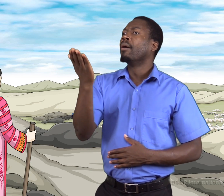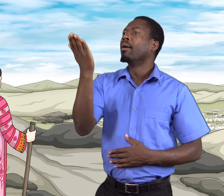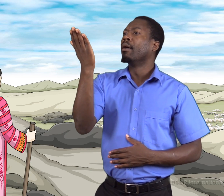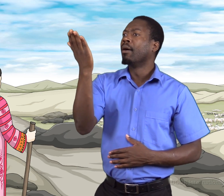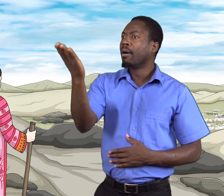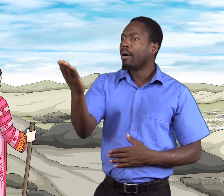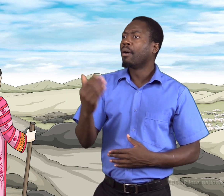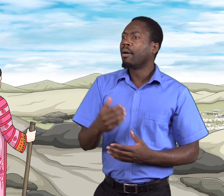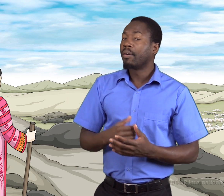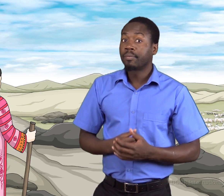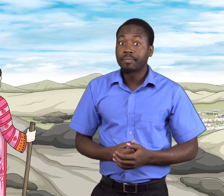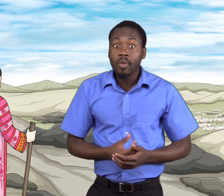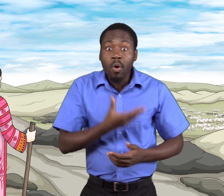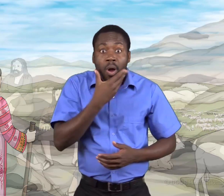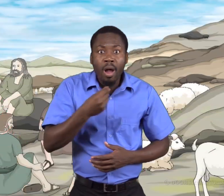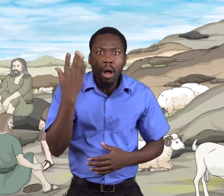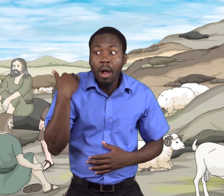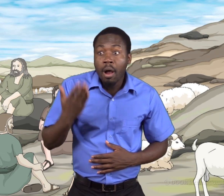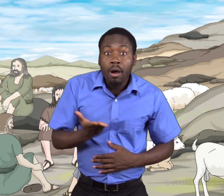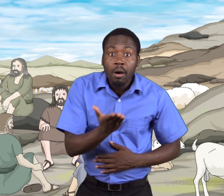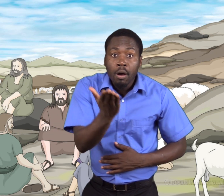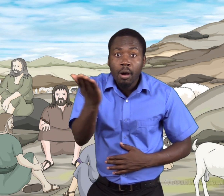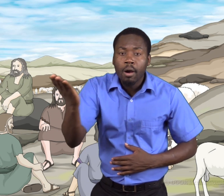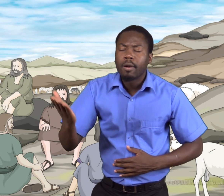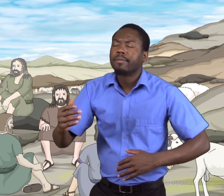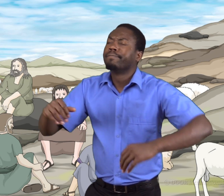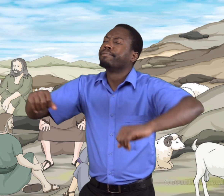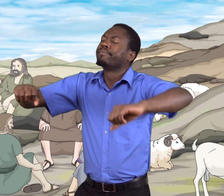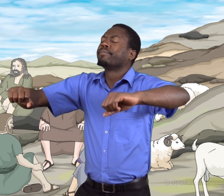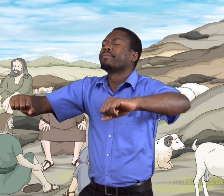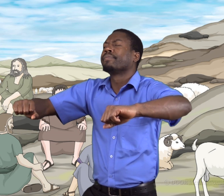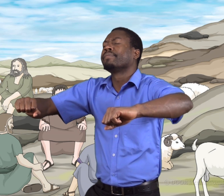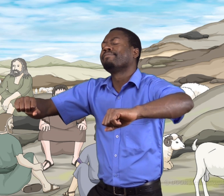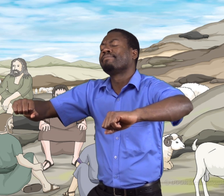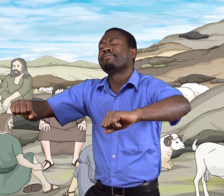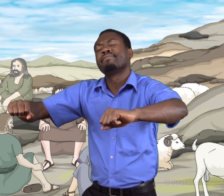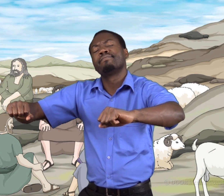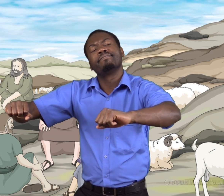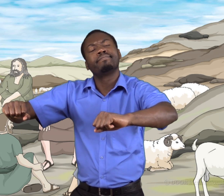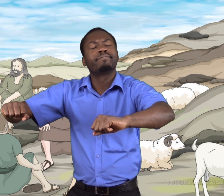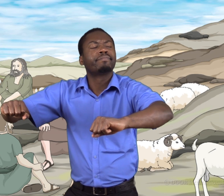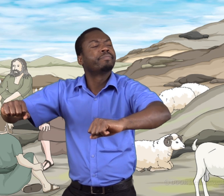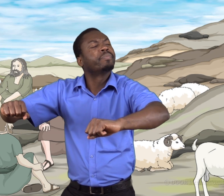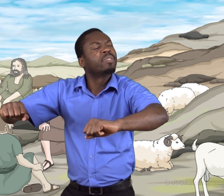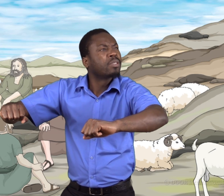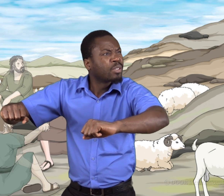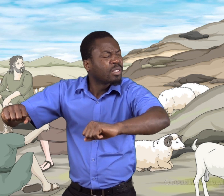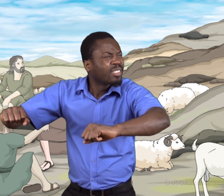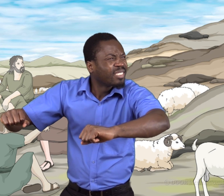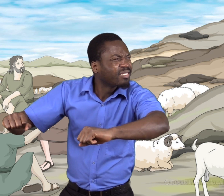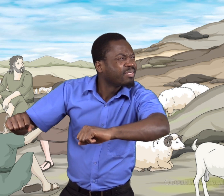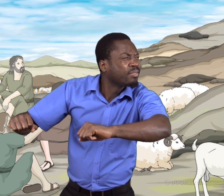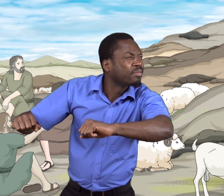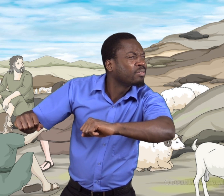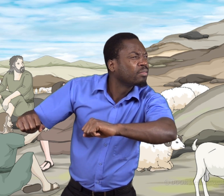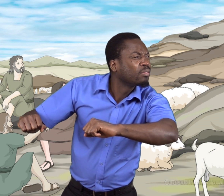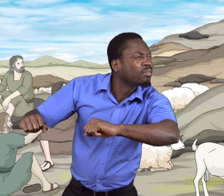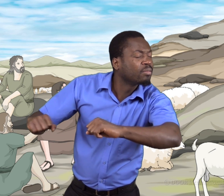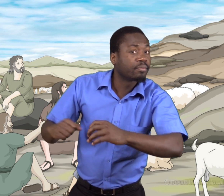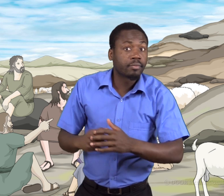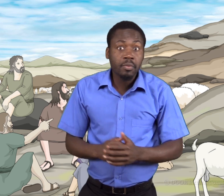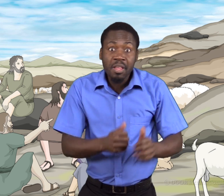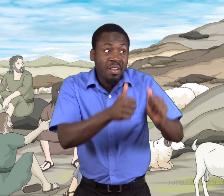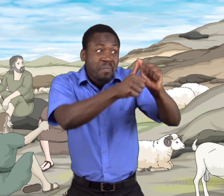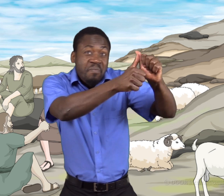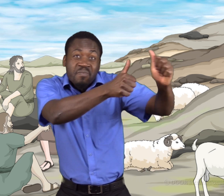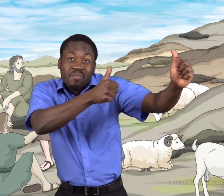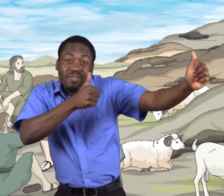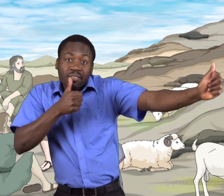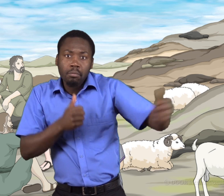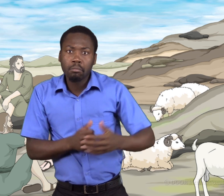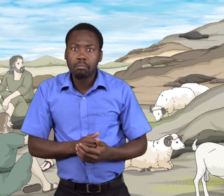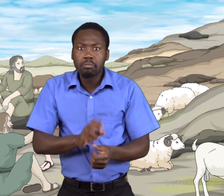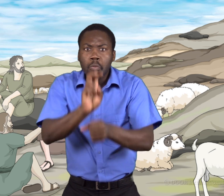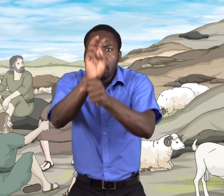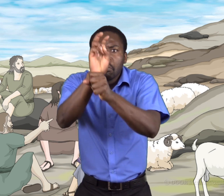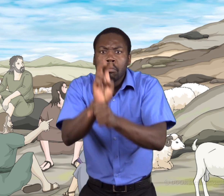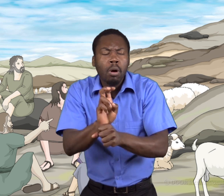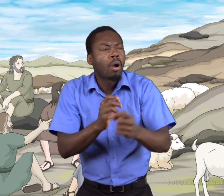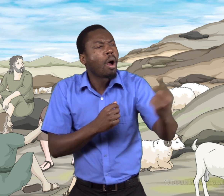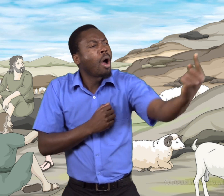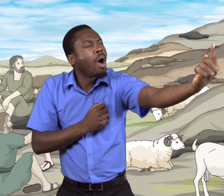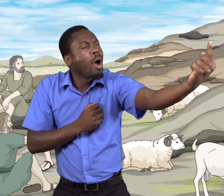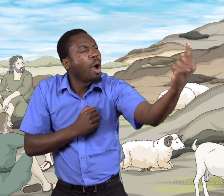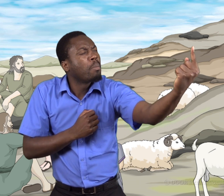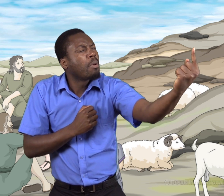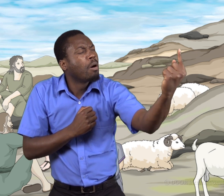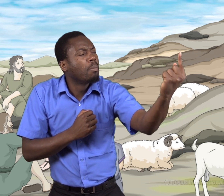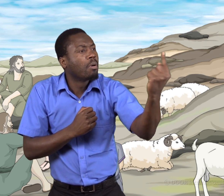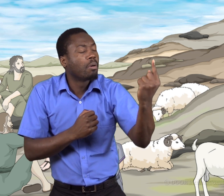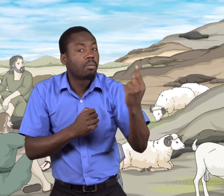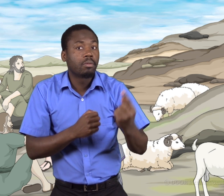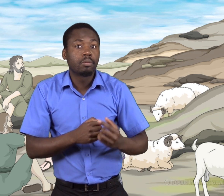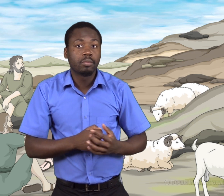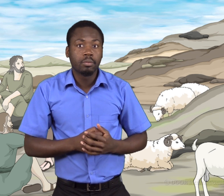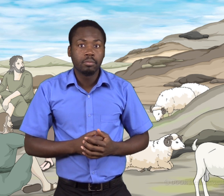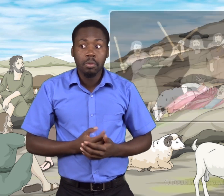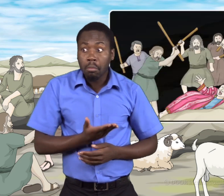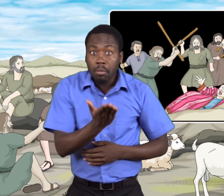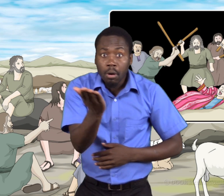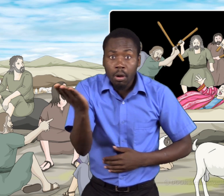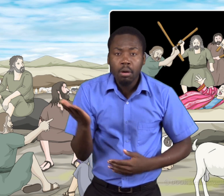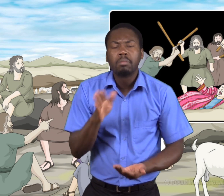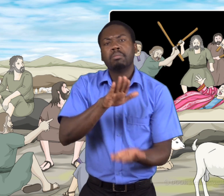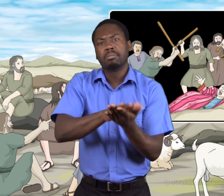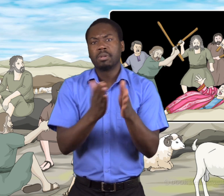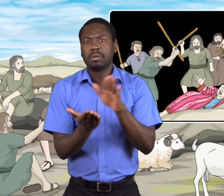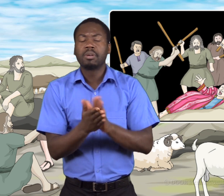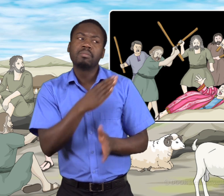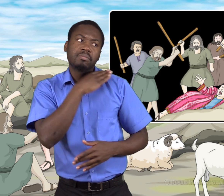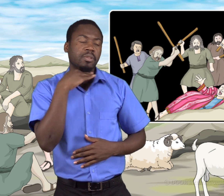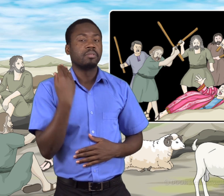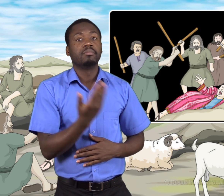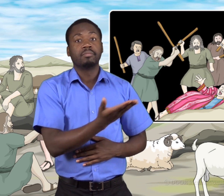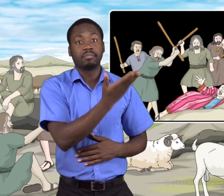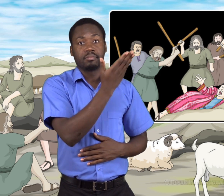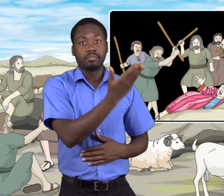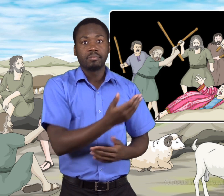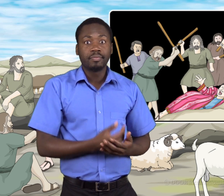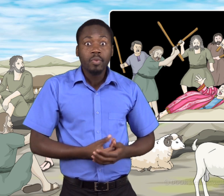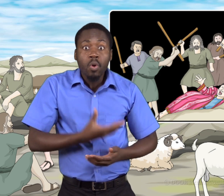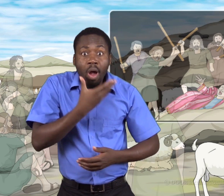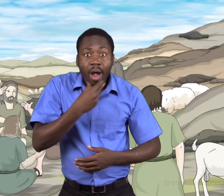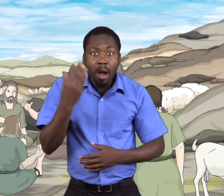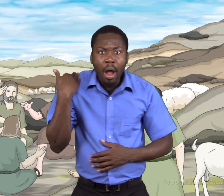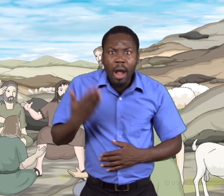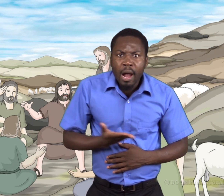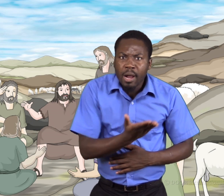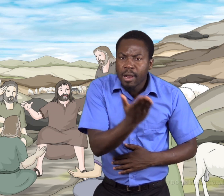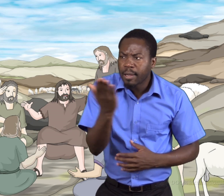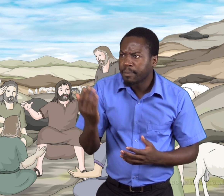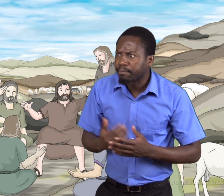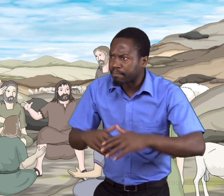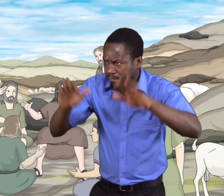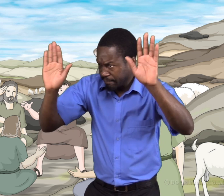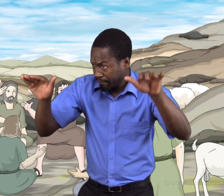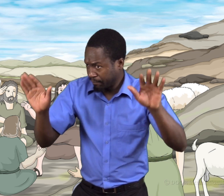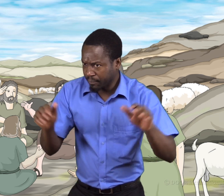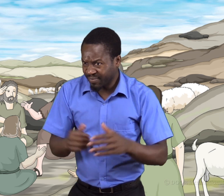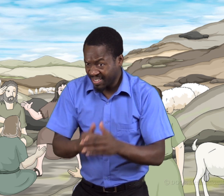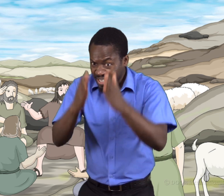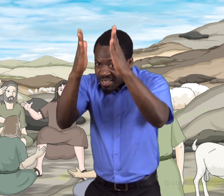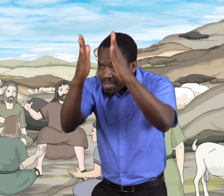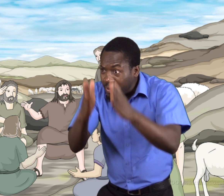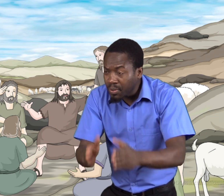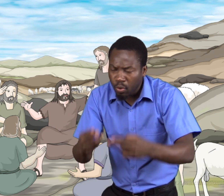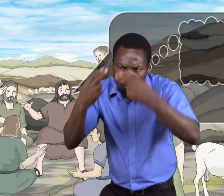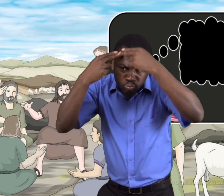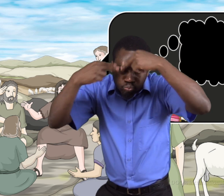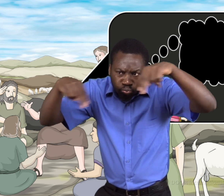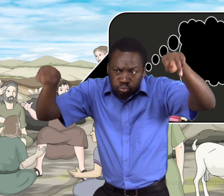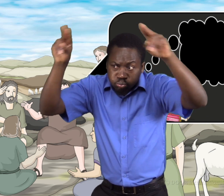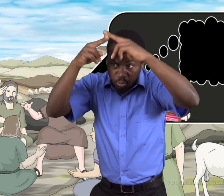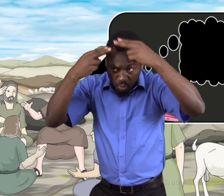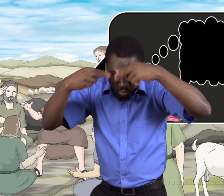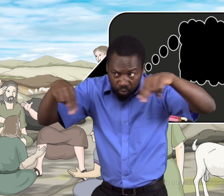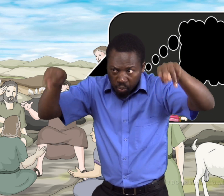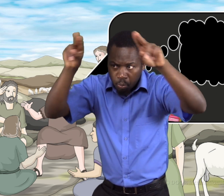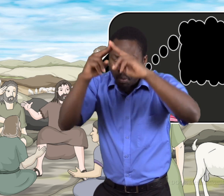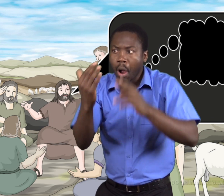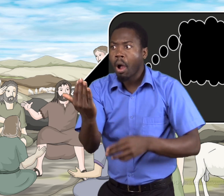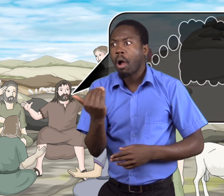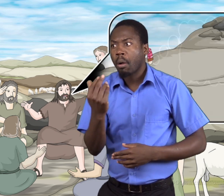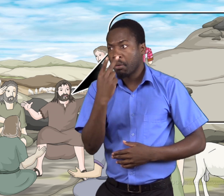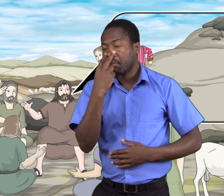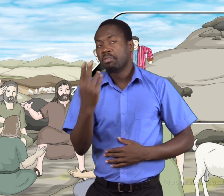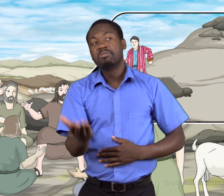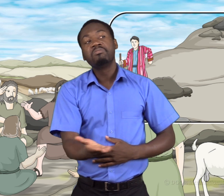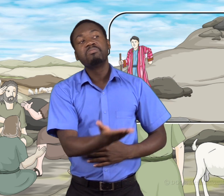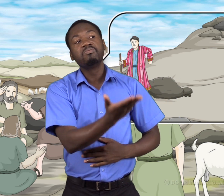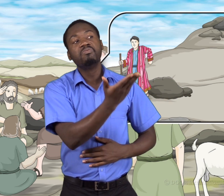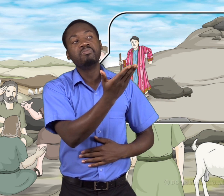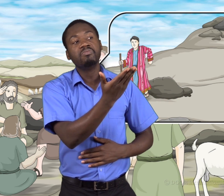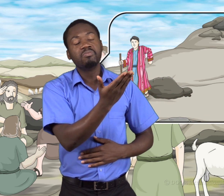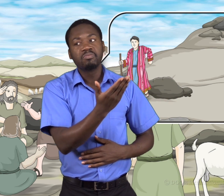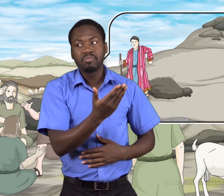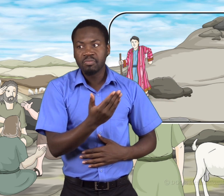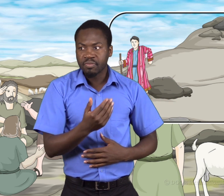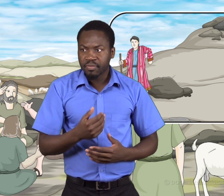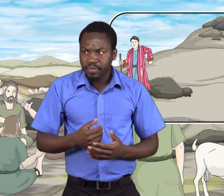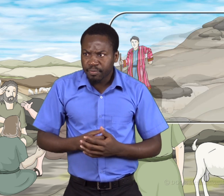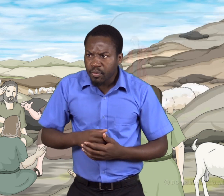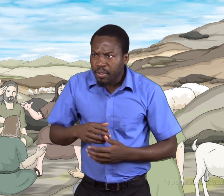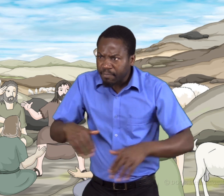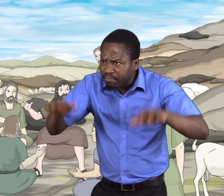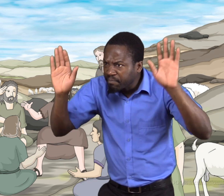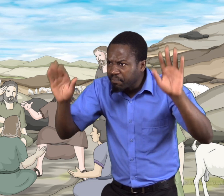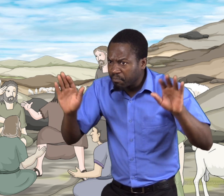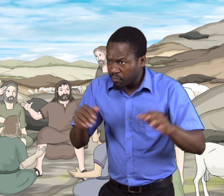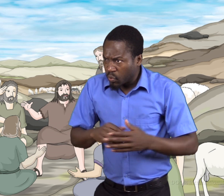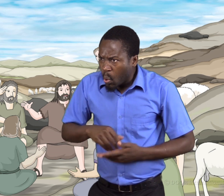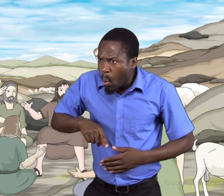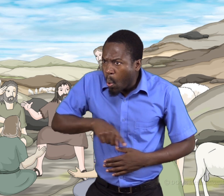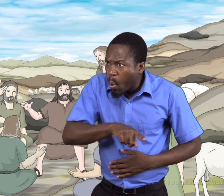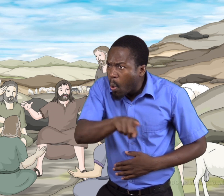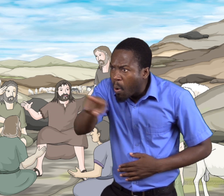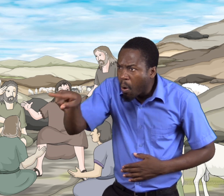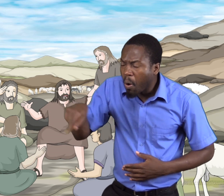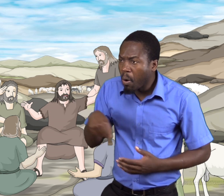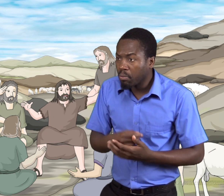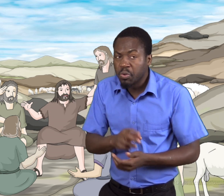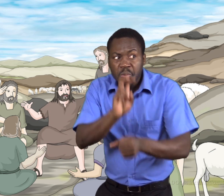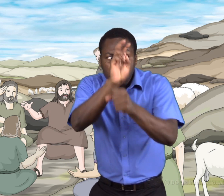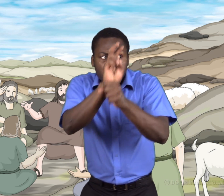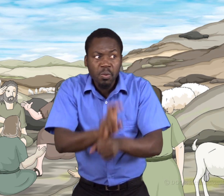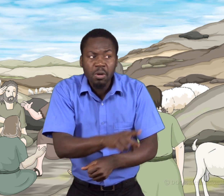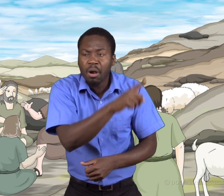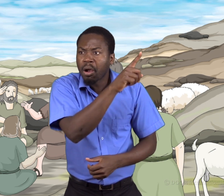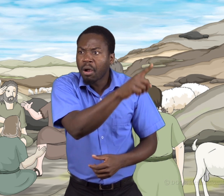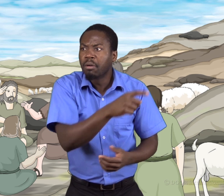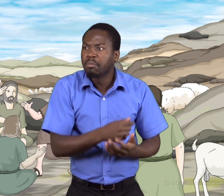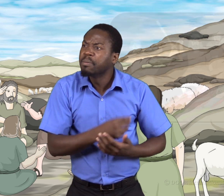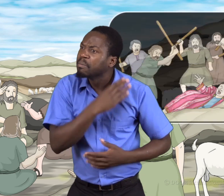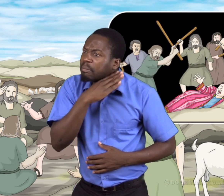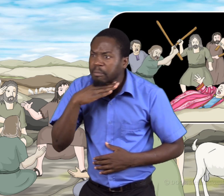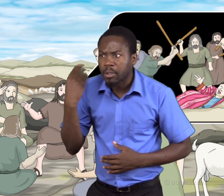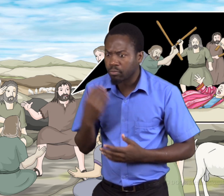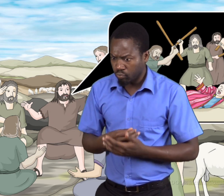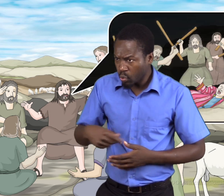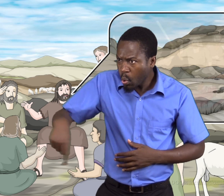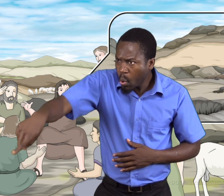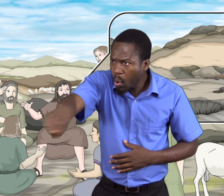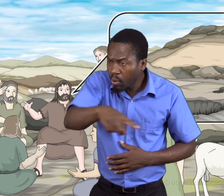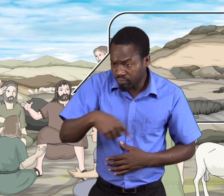Now Joseph’s brothers saw him in the distance, and before he arrived, they plotted to kill him. “Here comes that dreamer!” they said to one another.